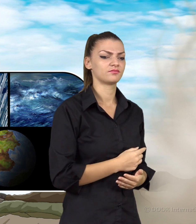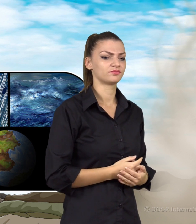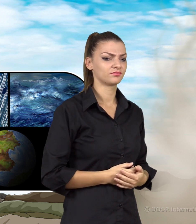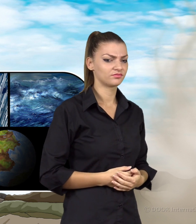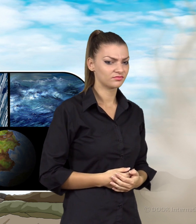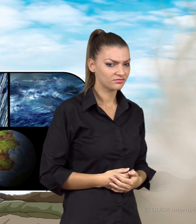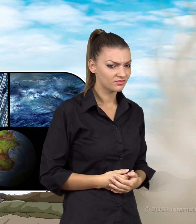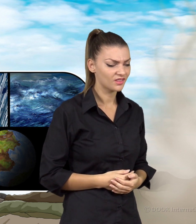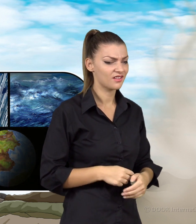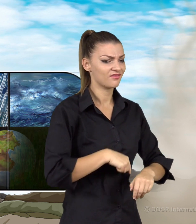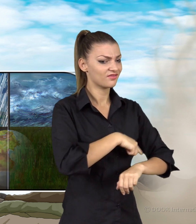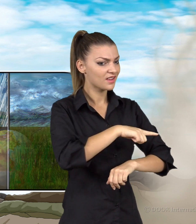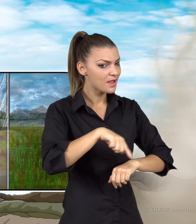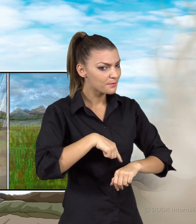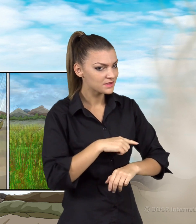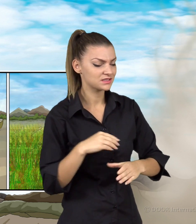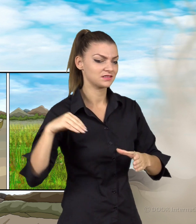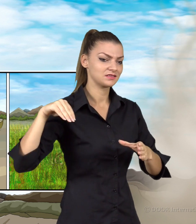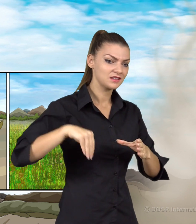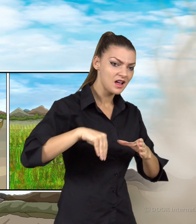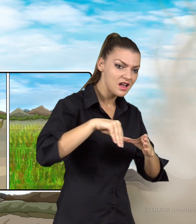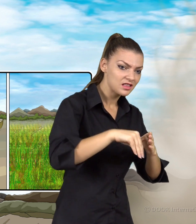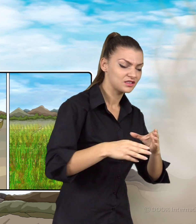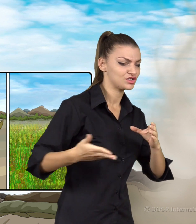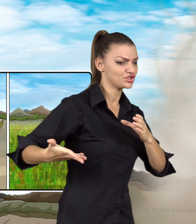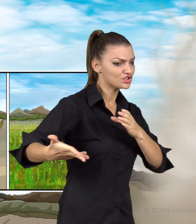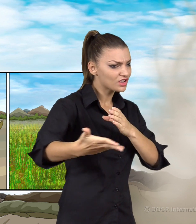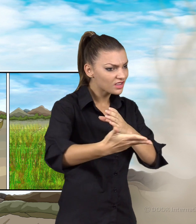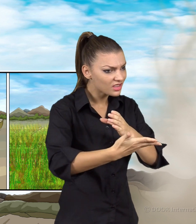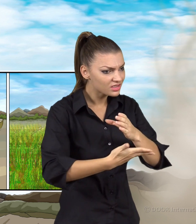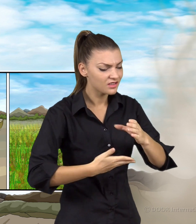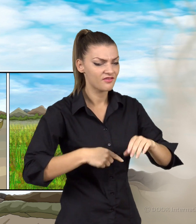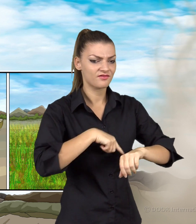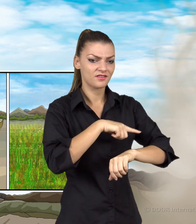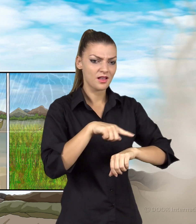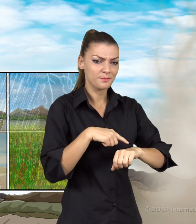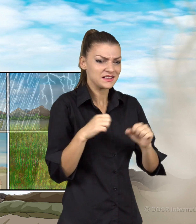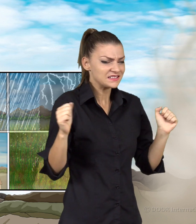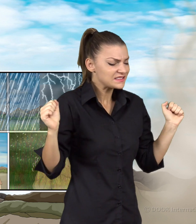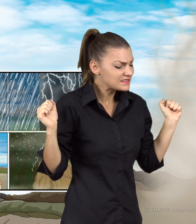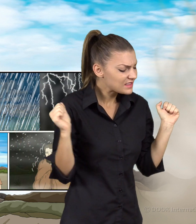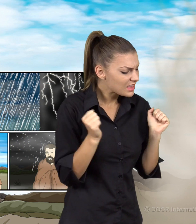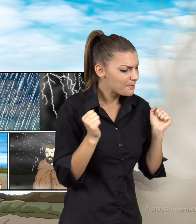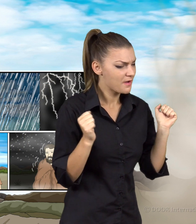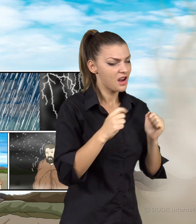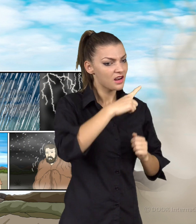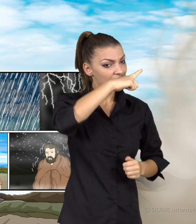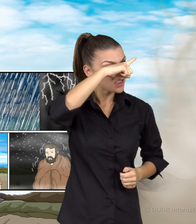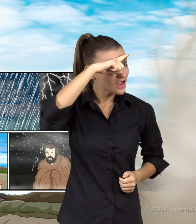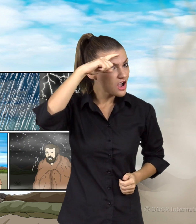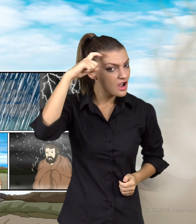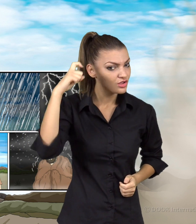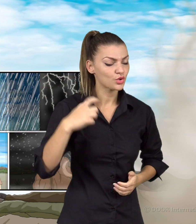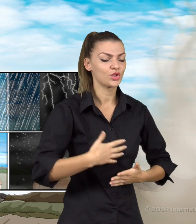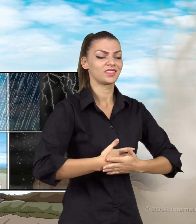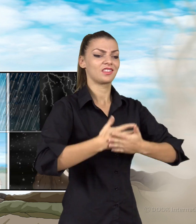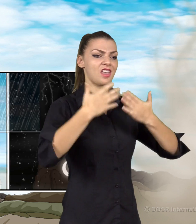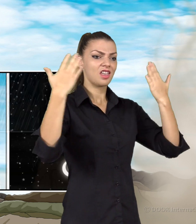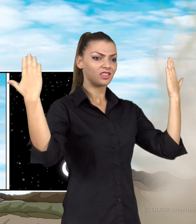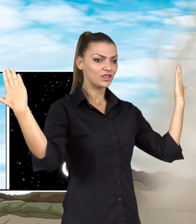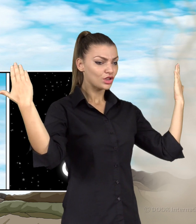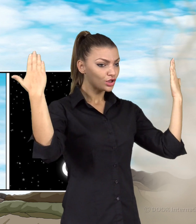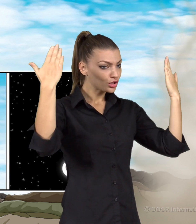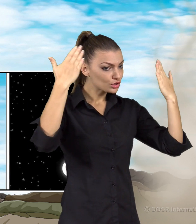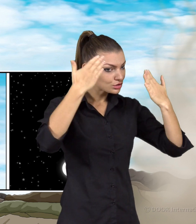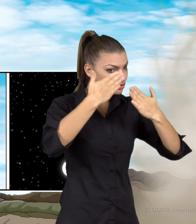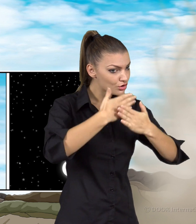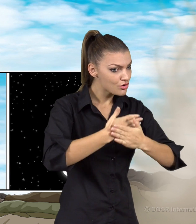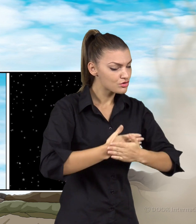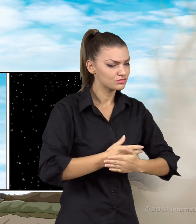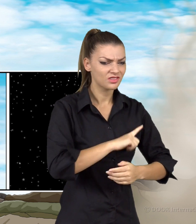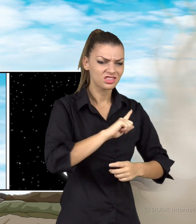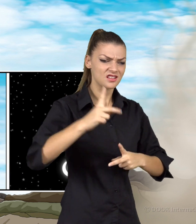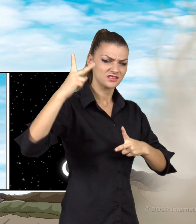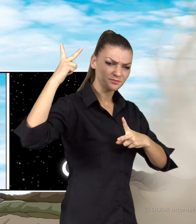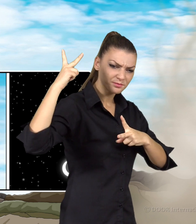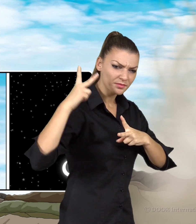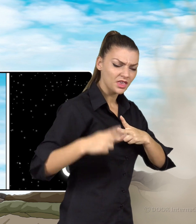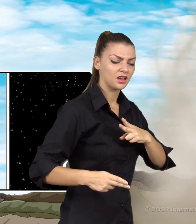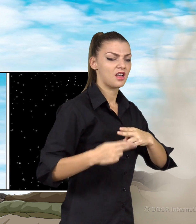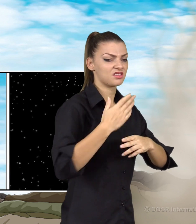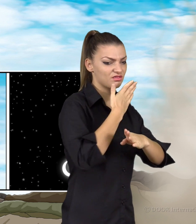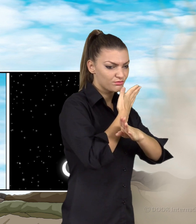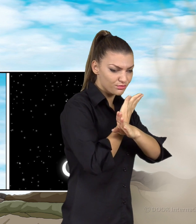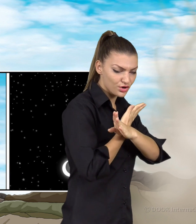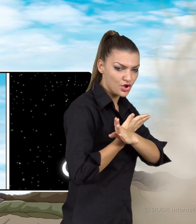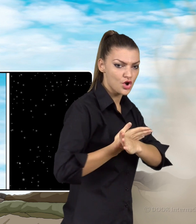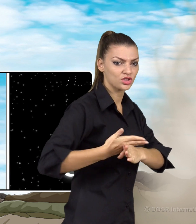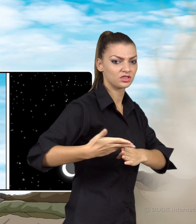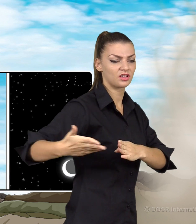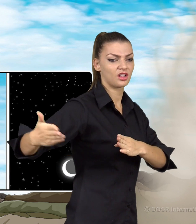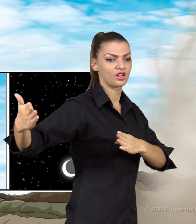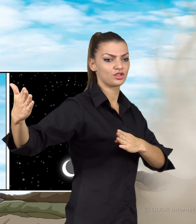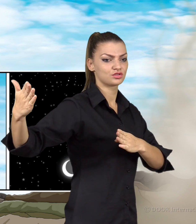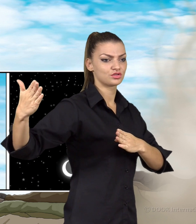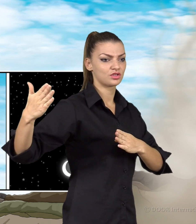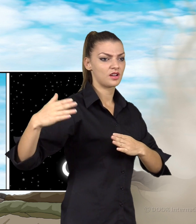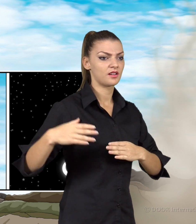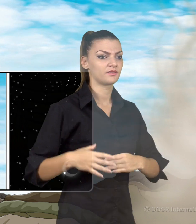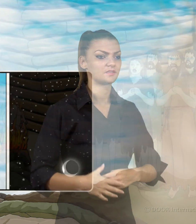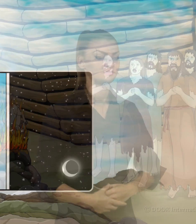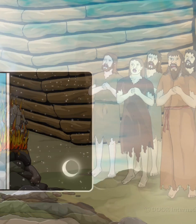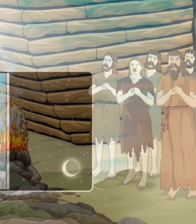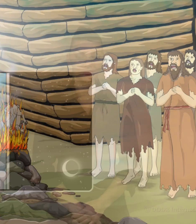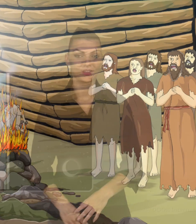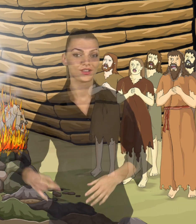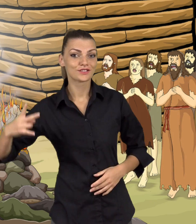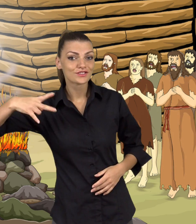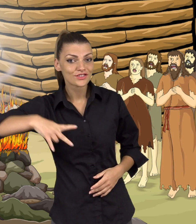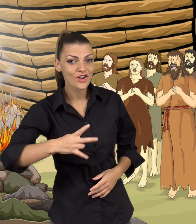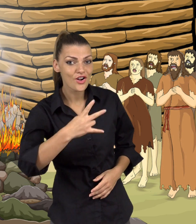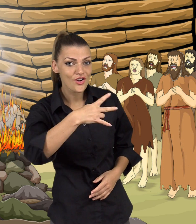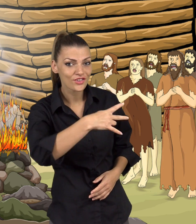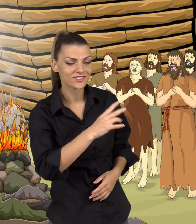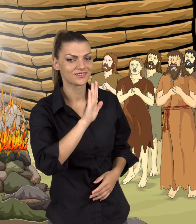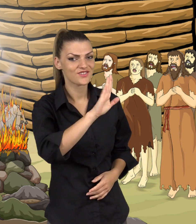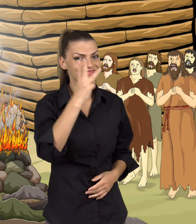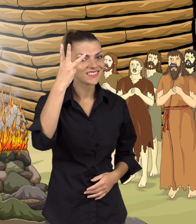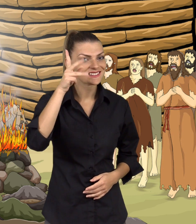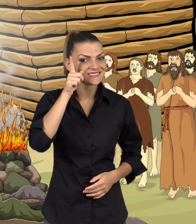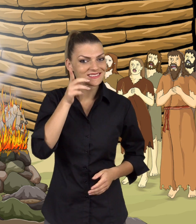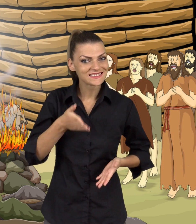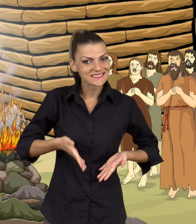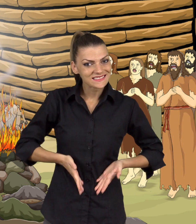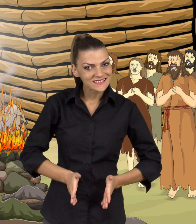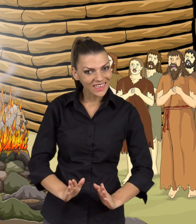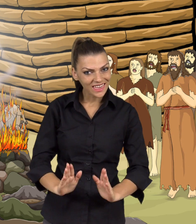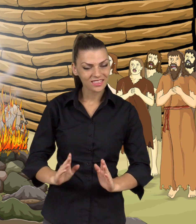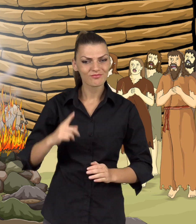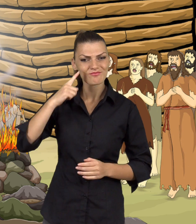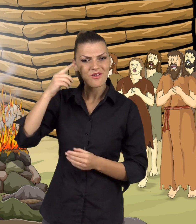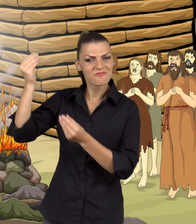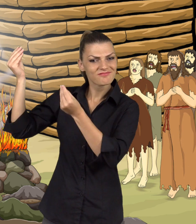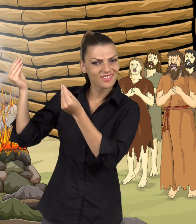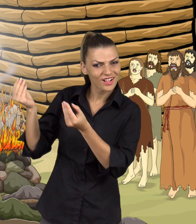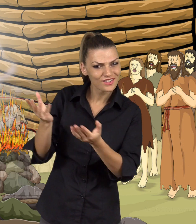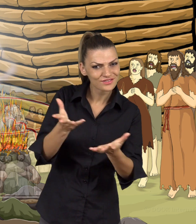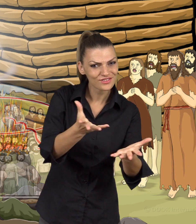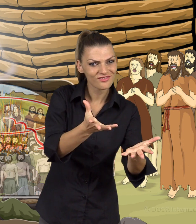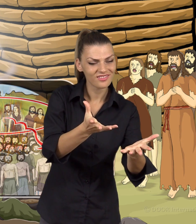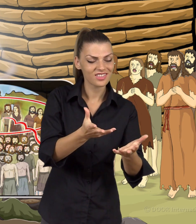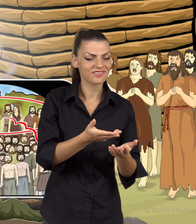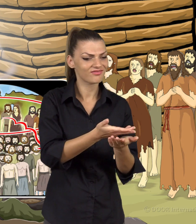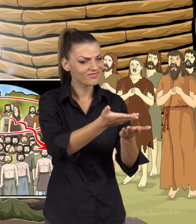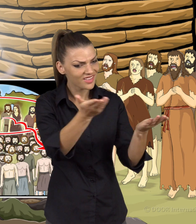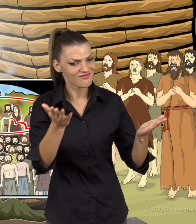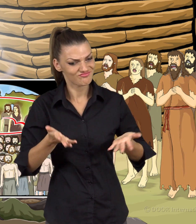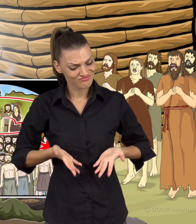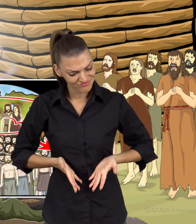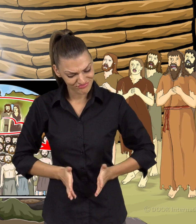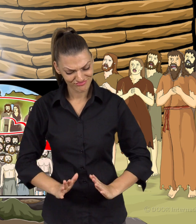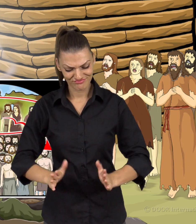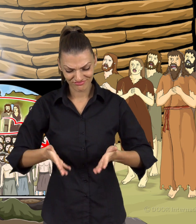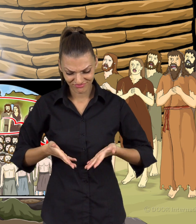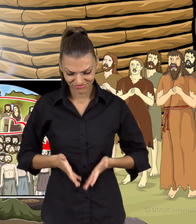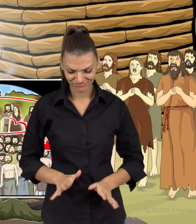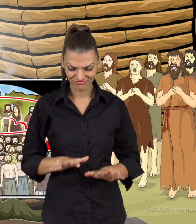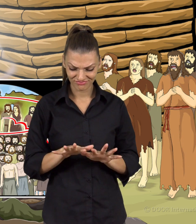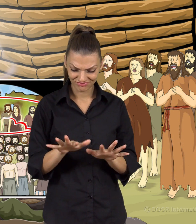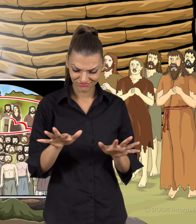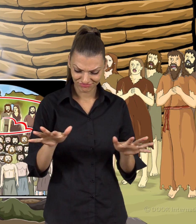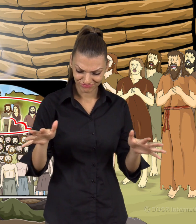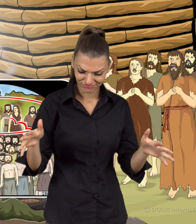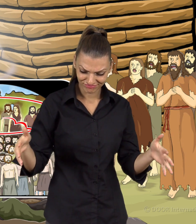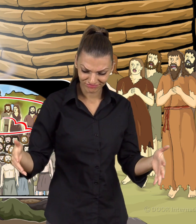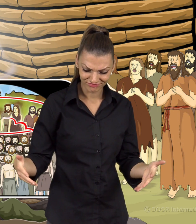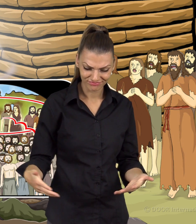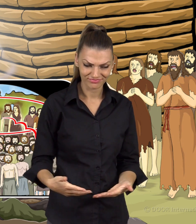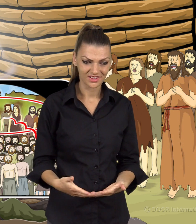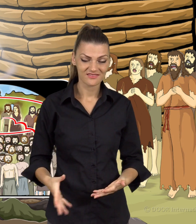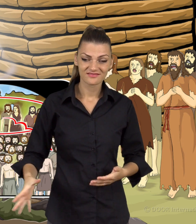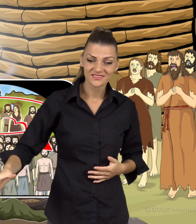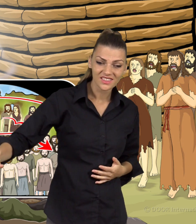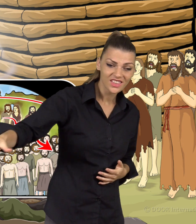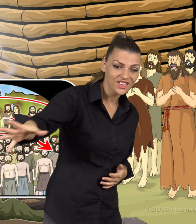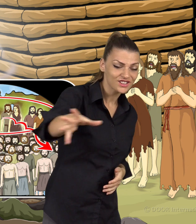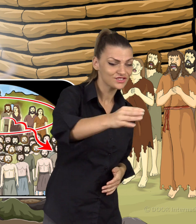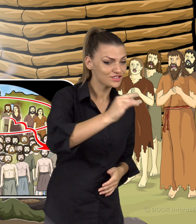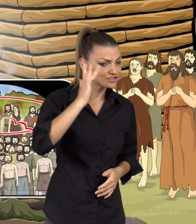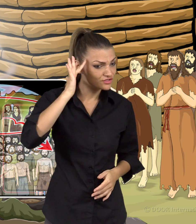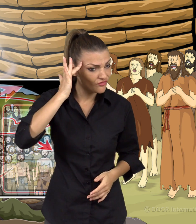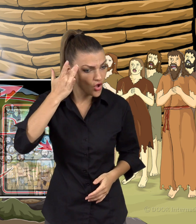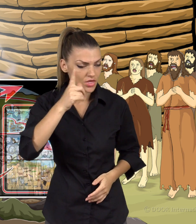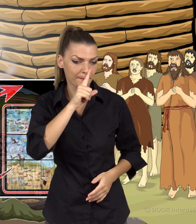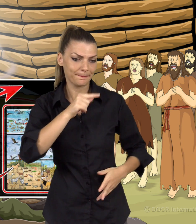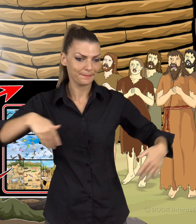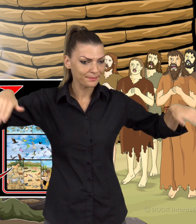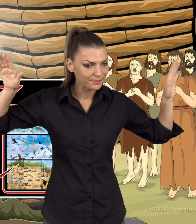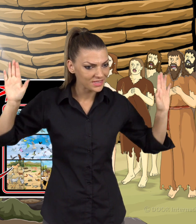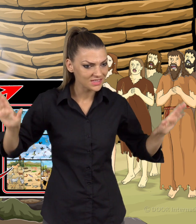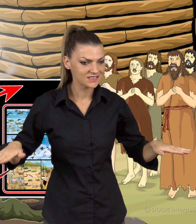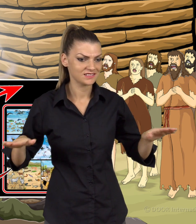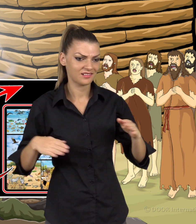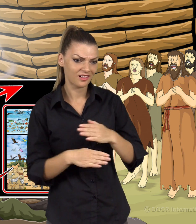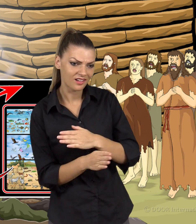As long as the earth endures, seedtime and harvest, cold and heat, summer and winter, day and night shall never cease.” And God blessed Noah and his sons and said to them, “Be fruitful and multiply and fill the earth.